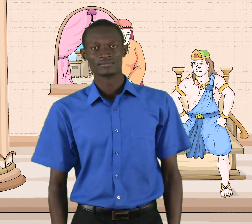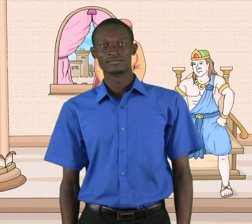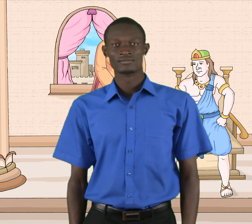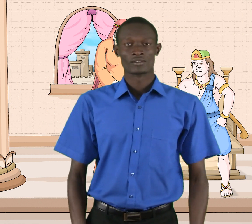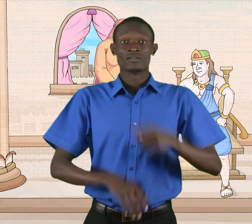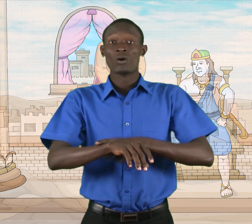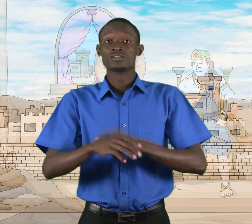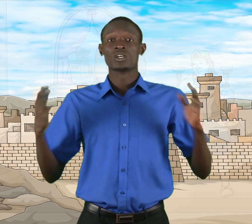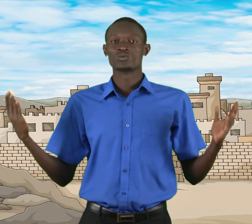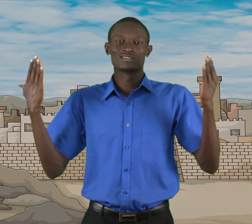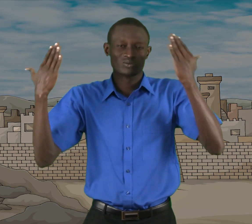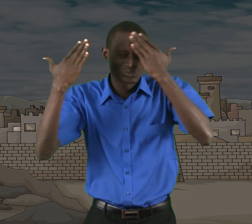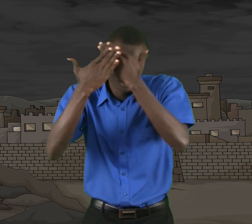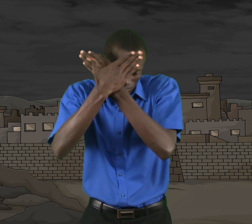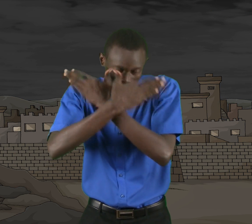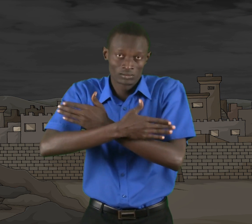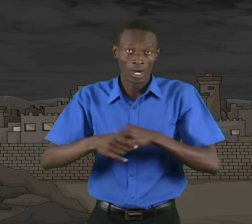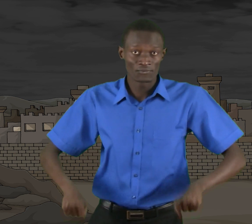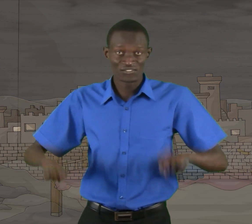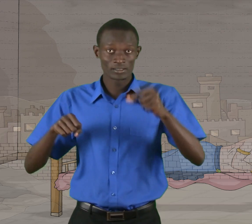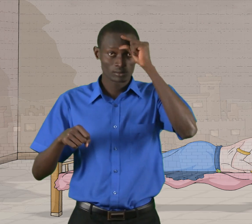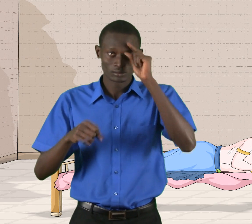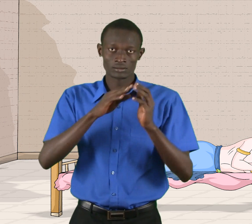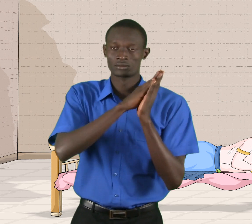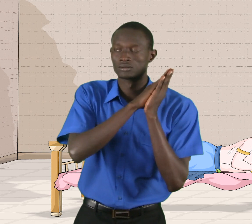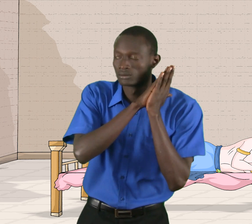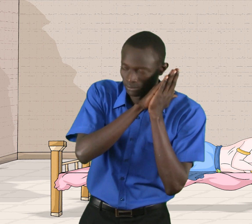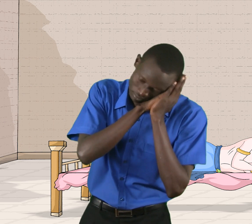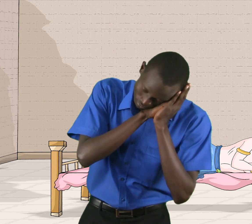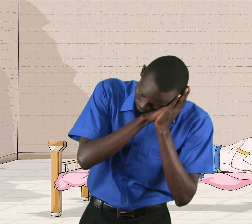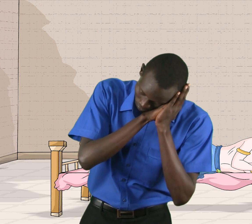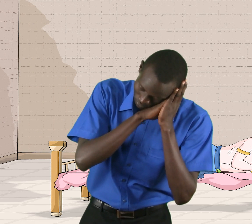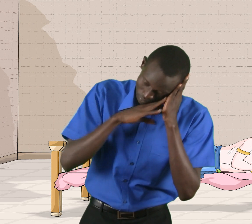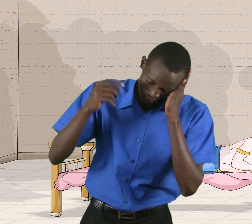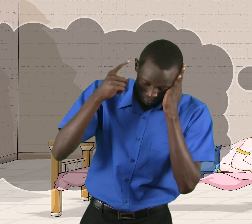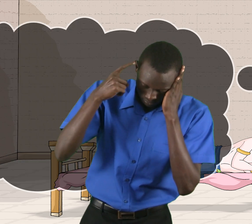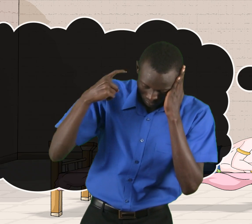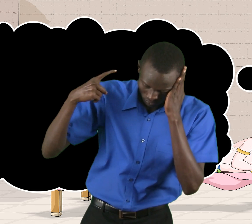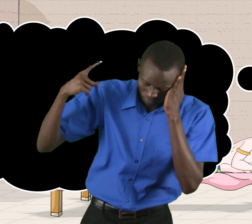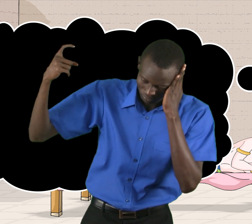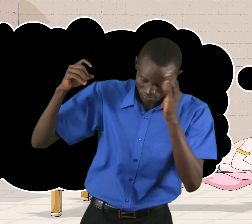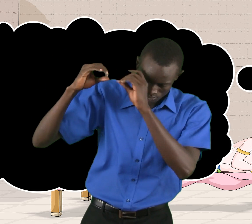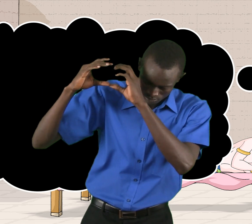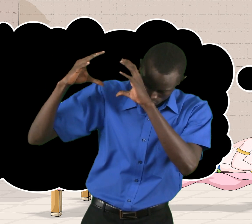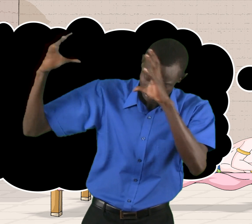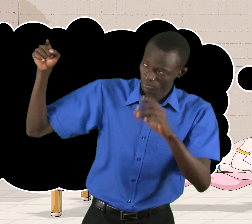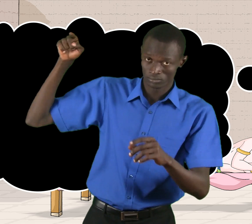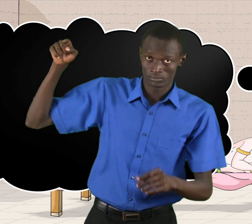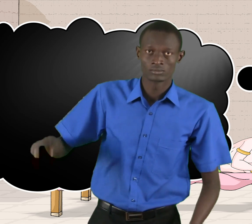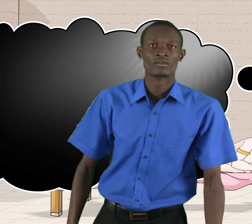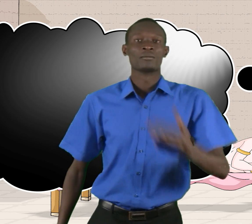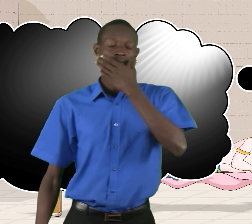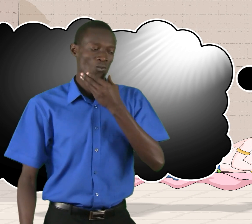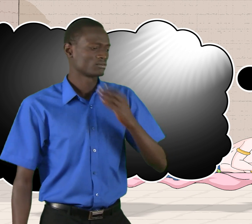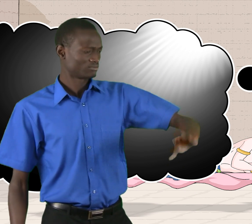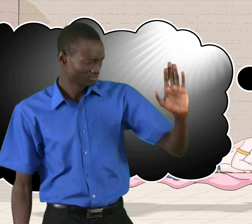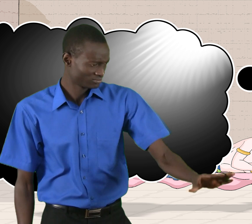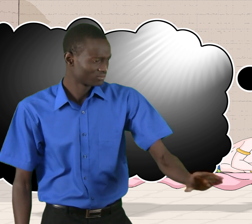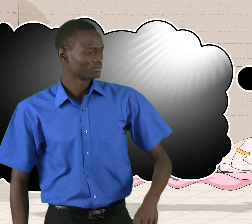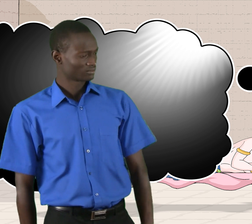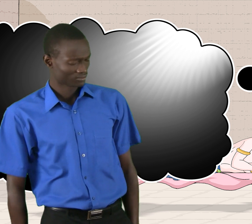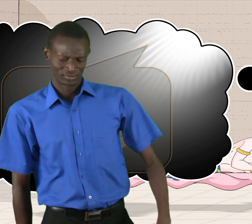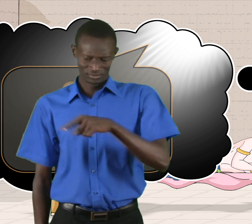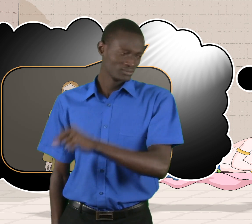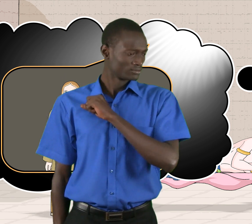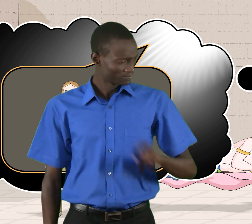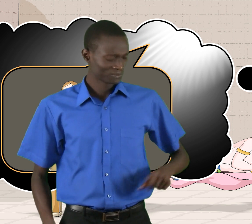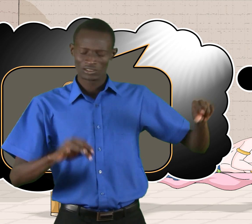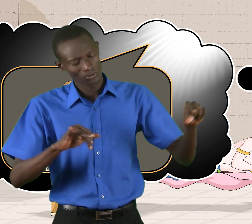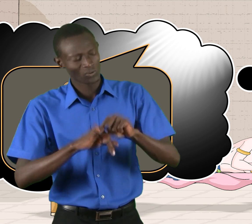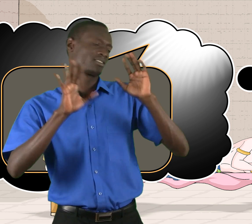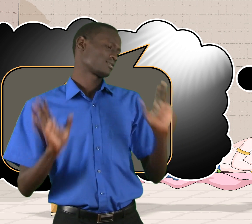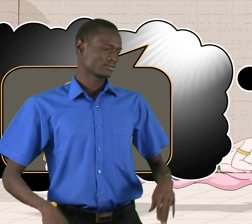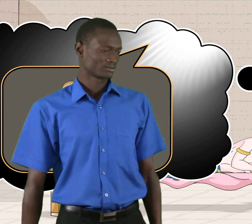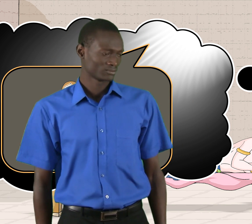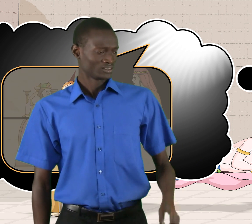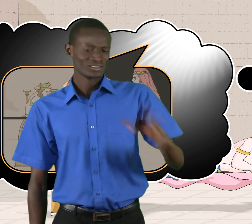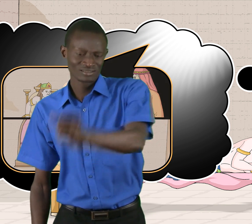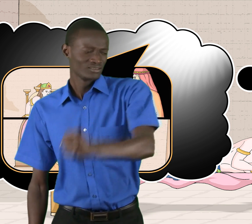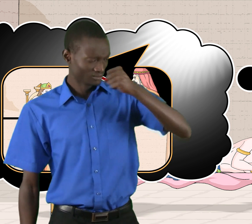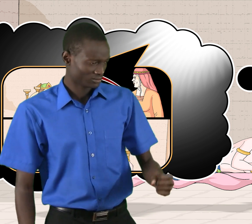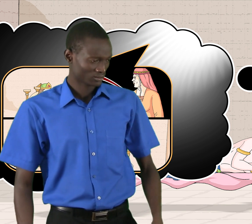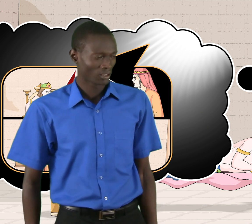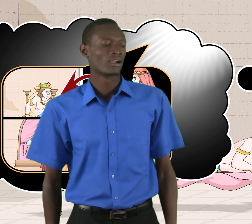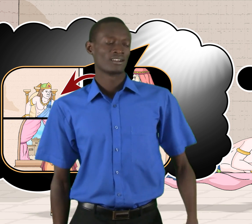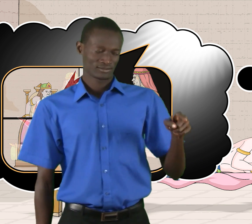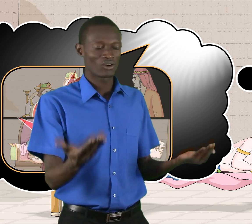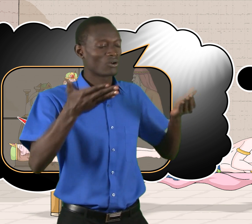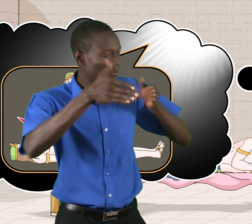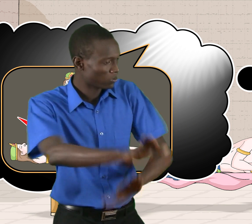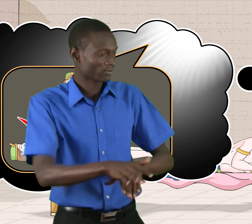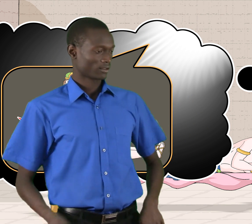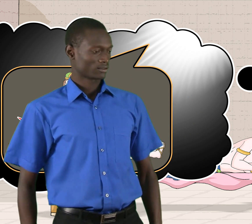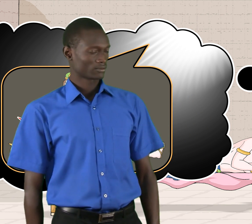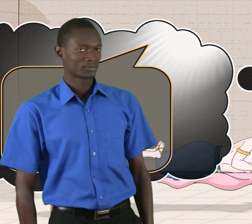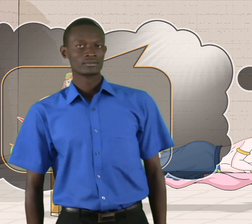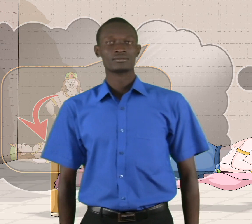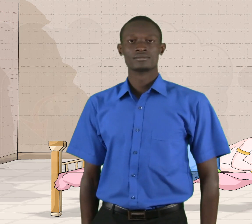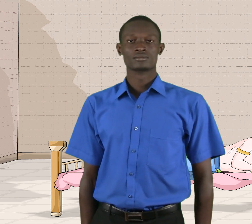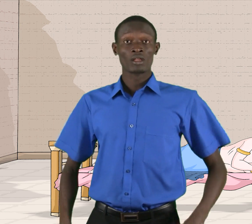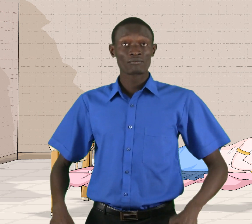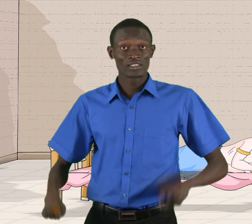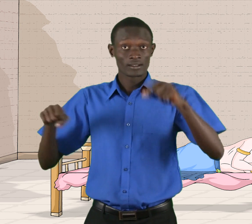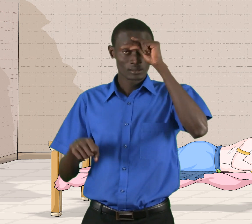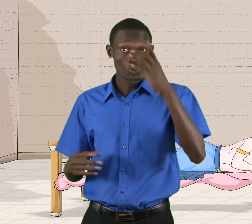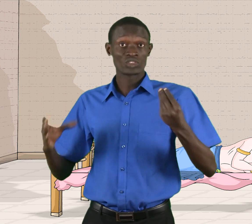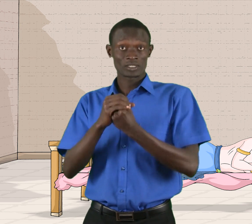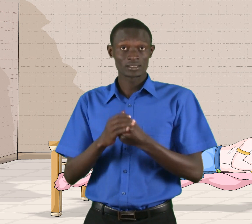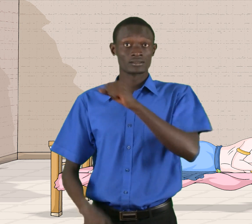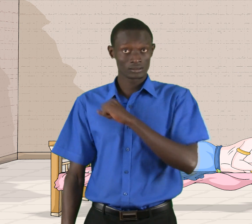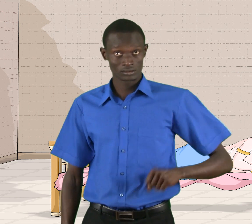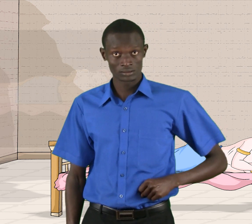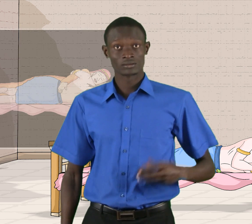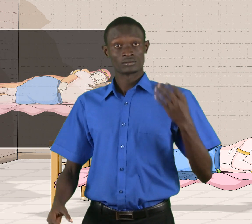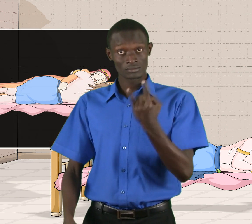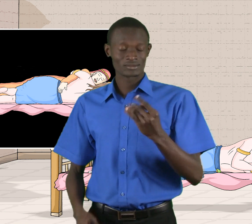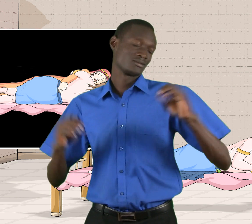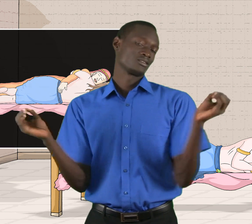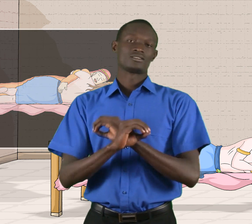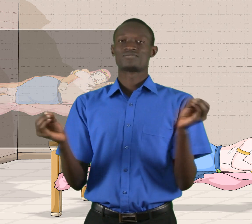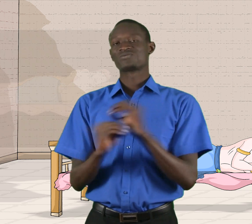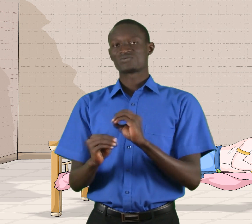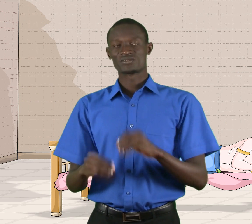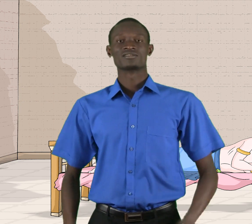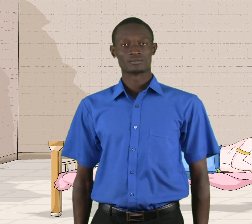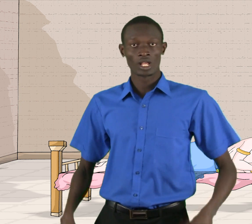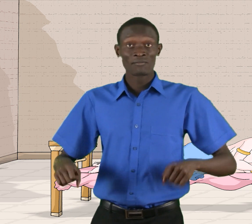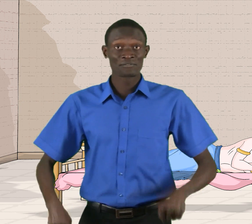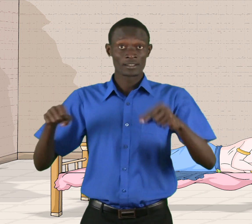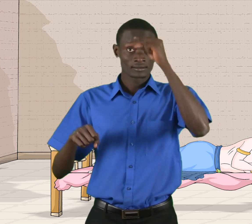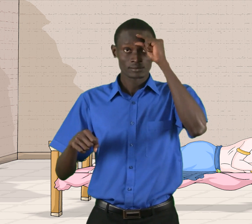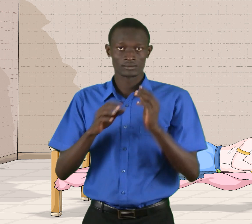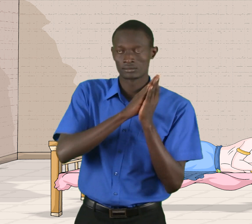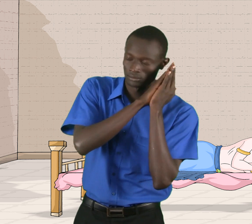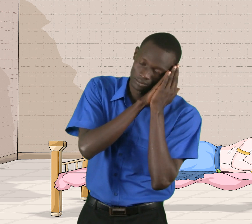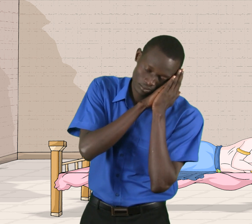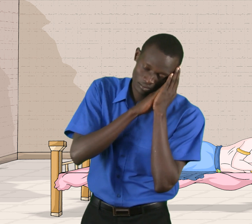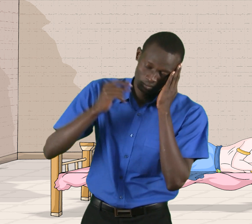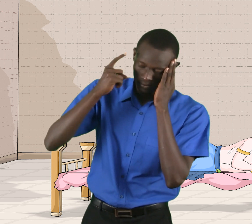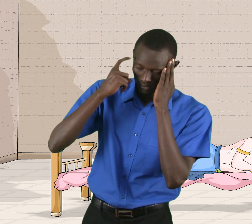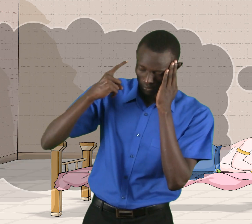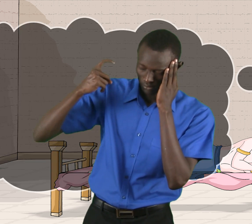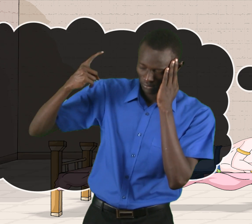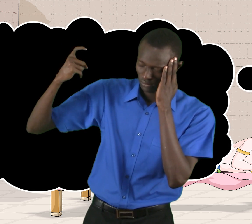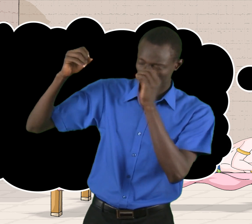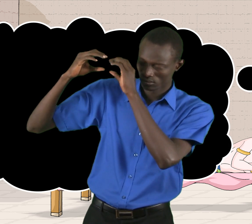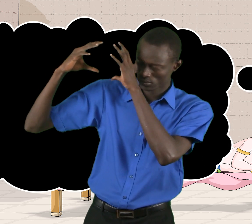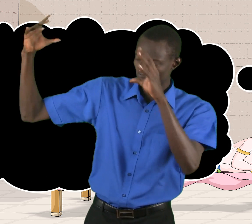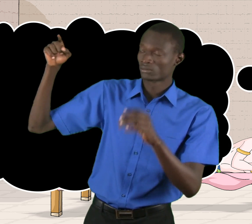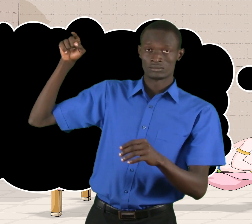One night, however, God came to Abimelech in a dream and told him, “You are as good as dead because of the woman you have taken, for she is a married woman.”